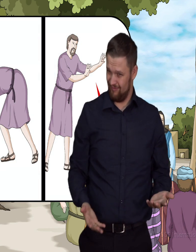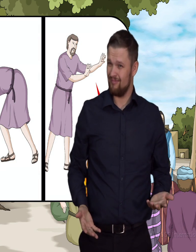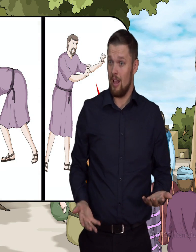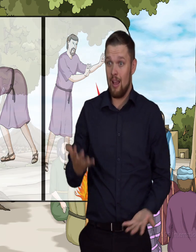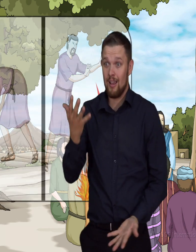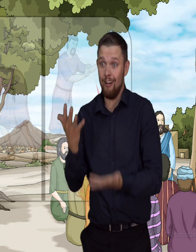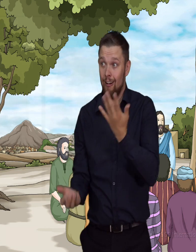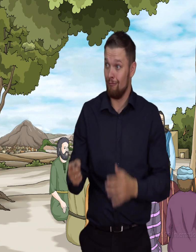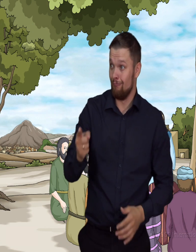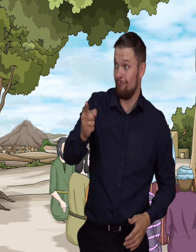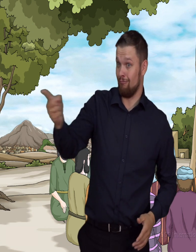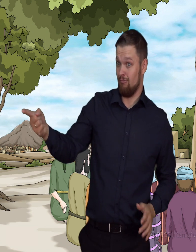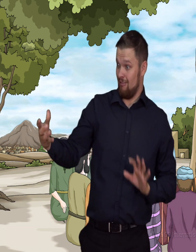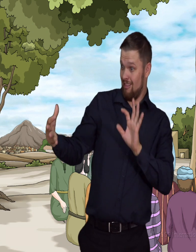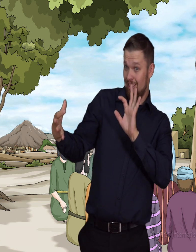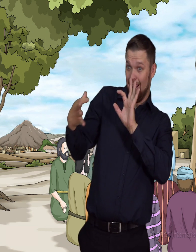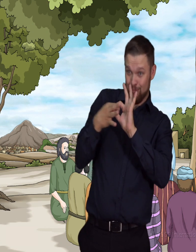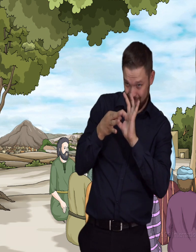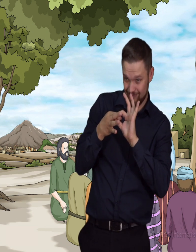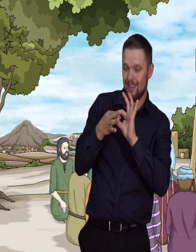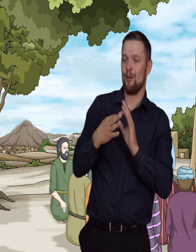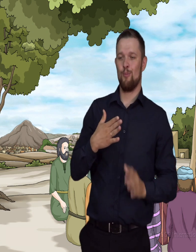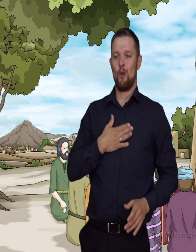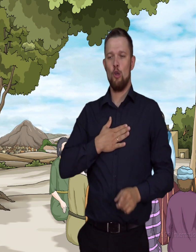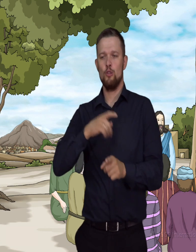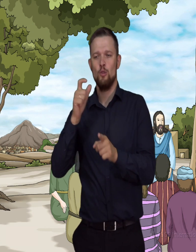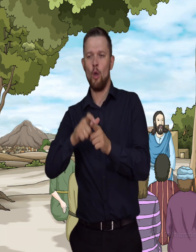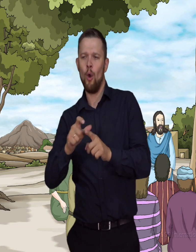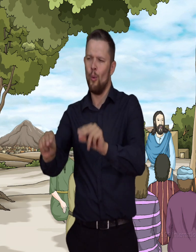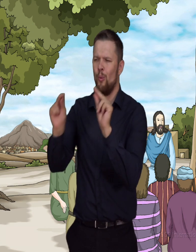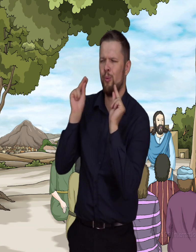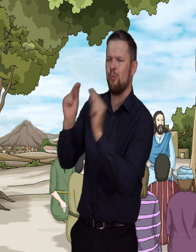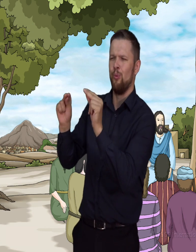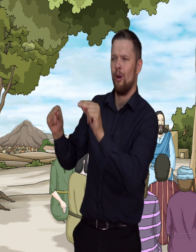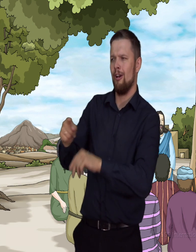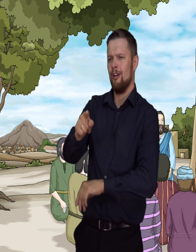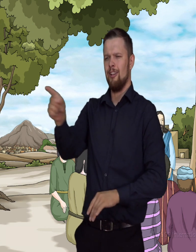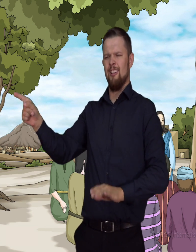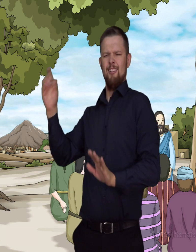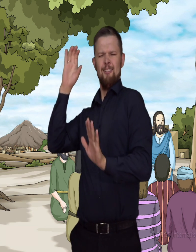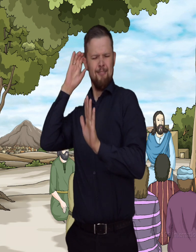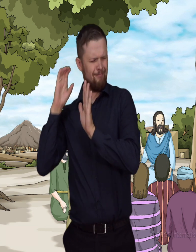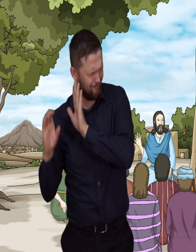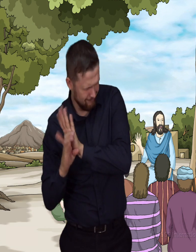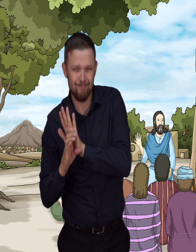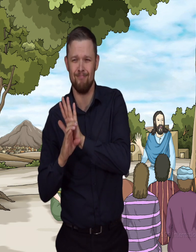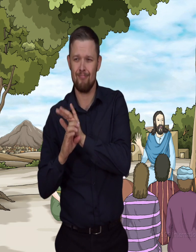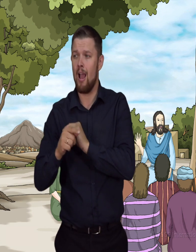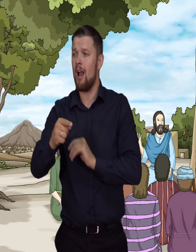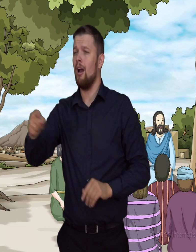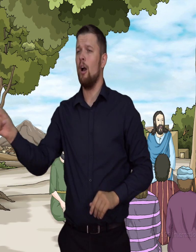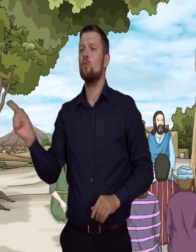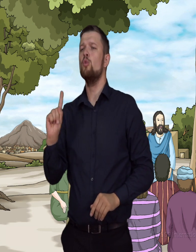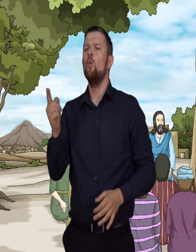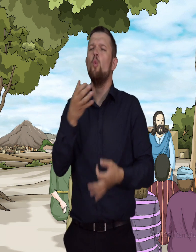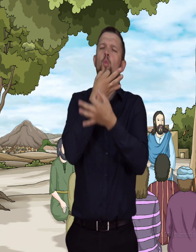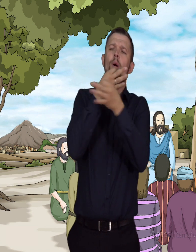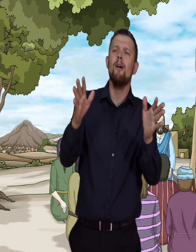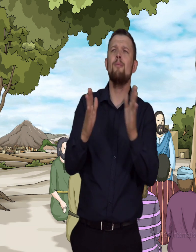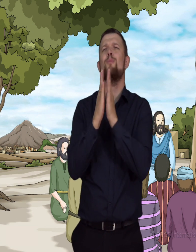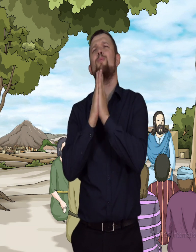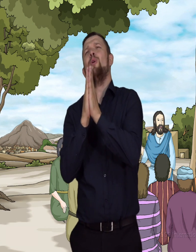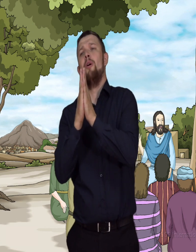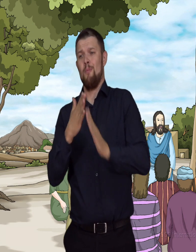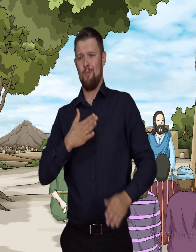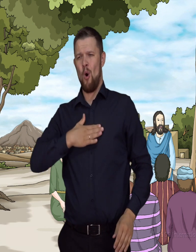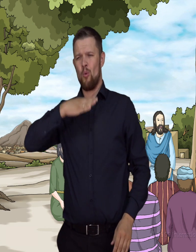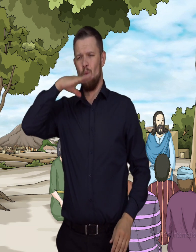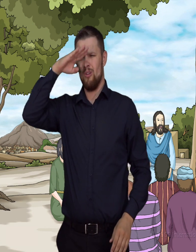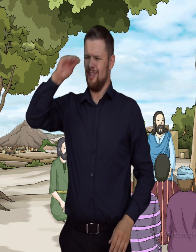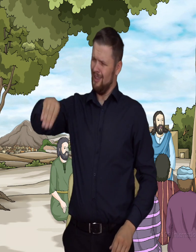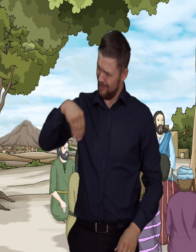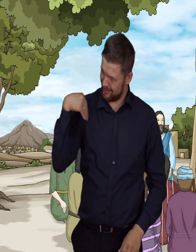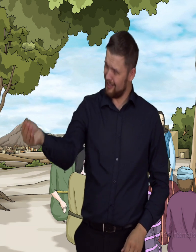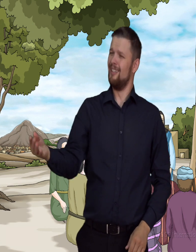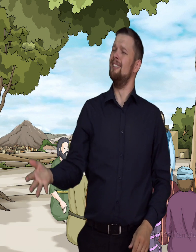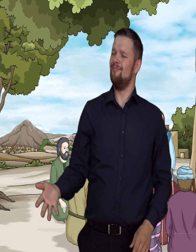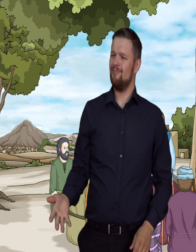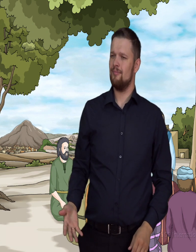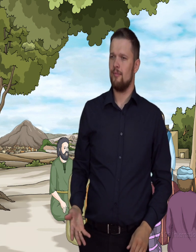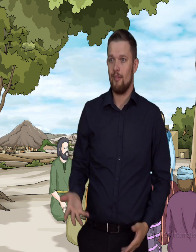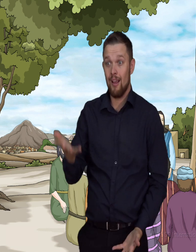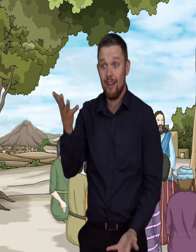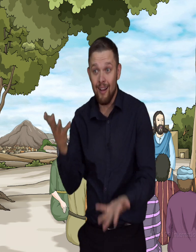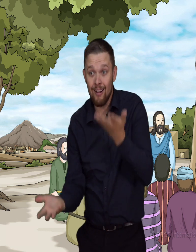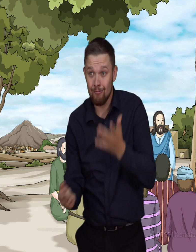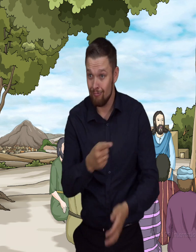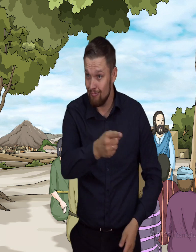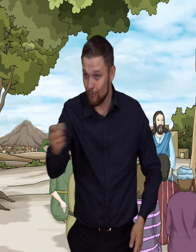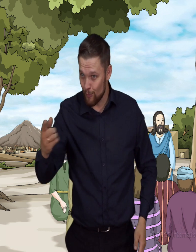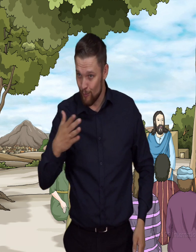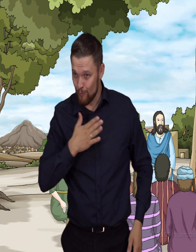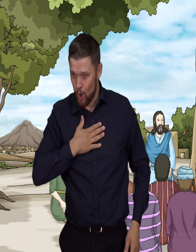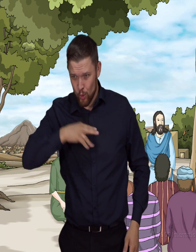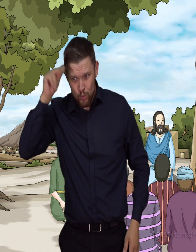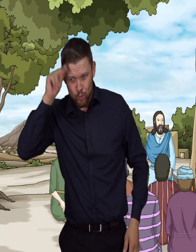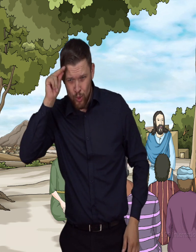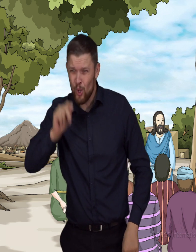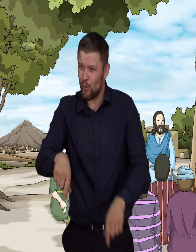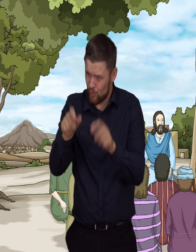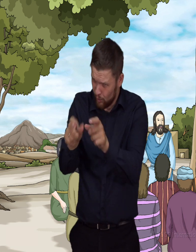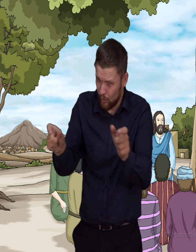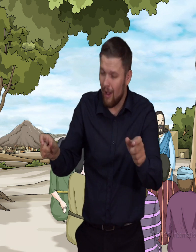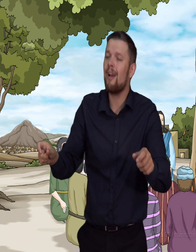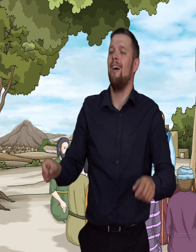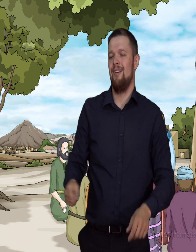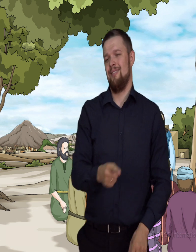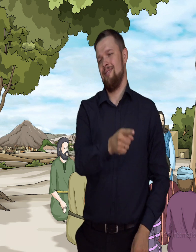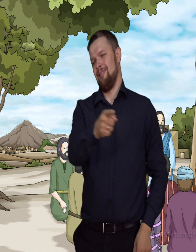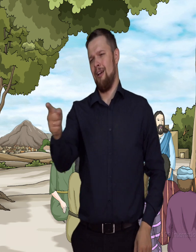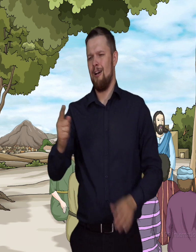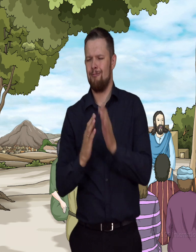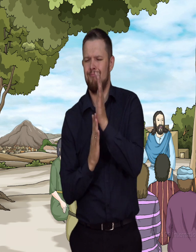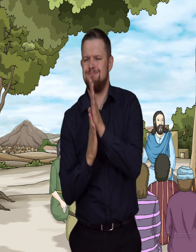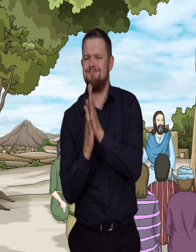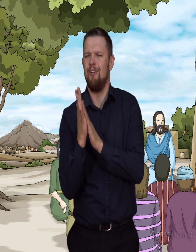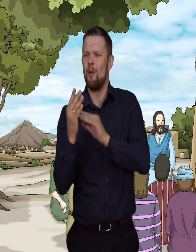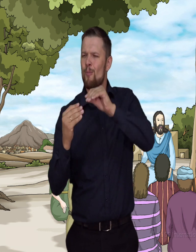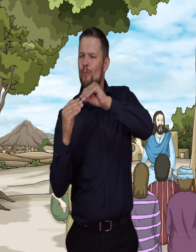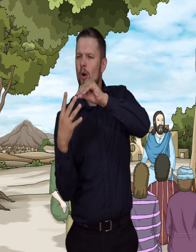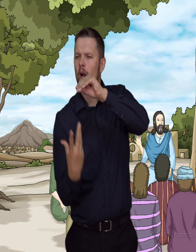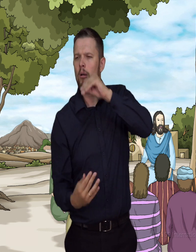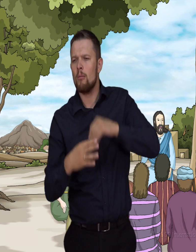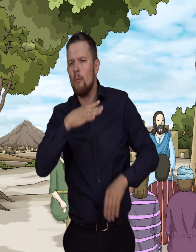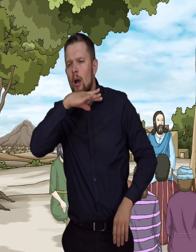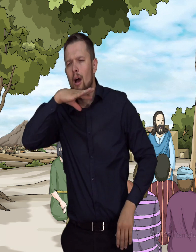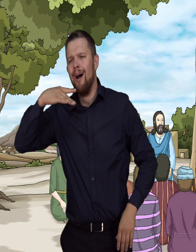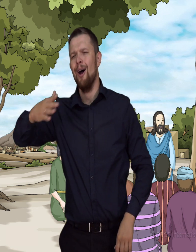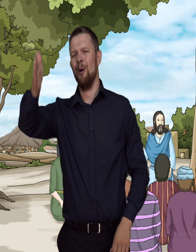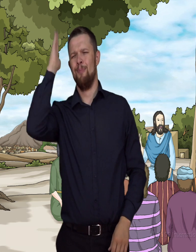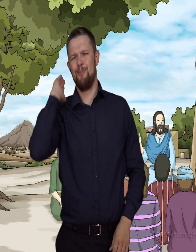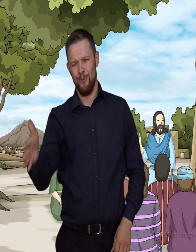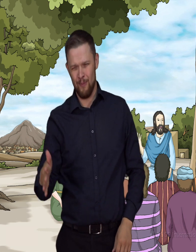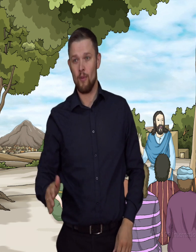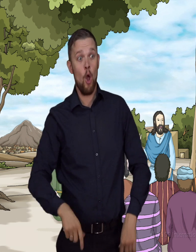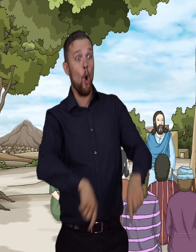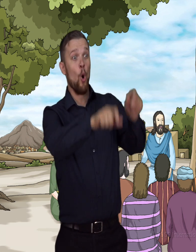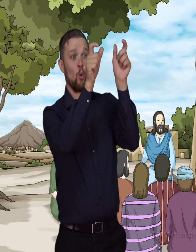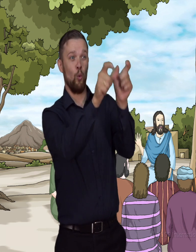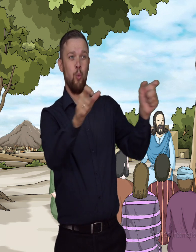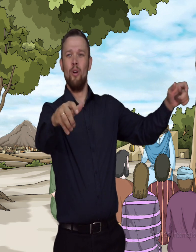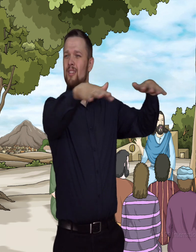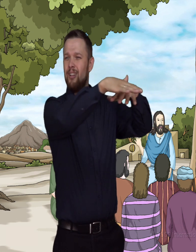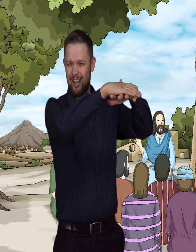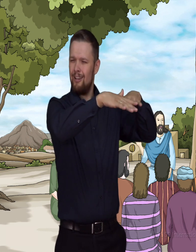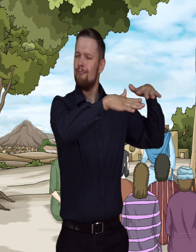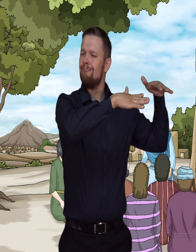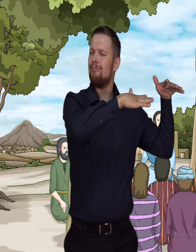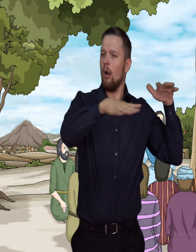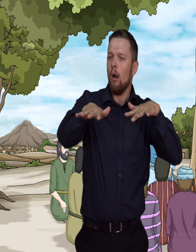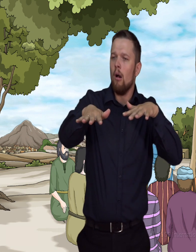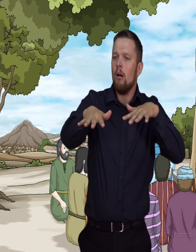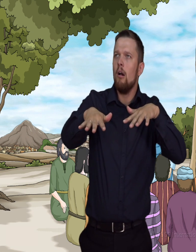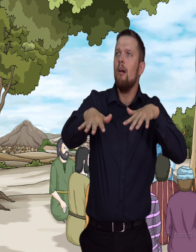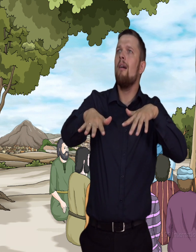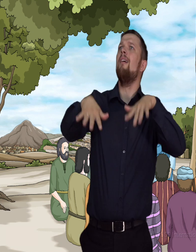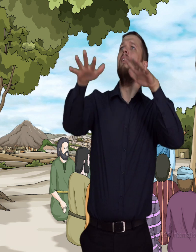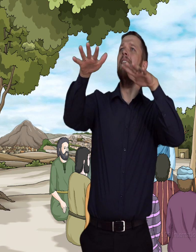If you remain in Me and My words remain in you, ask whatever you wish, and it will be done for you.